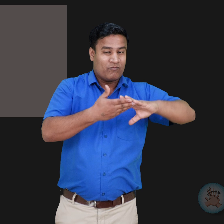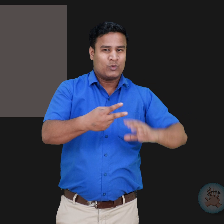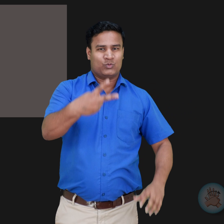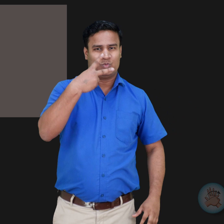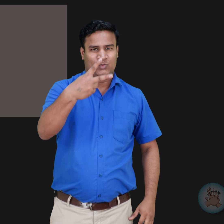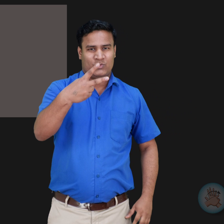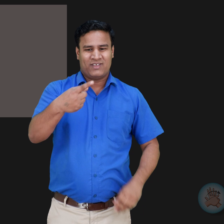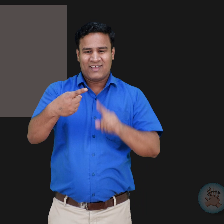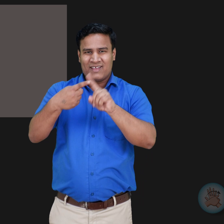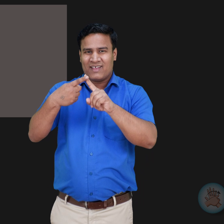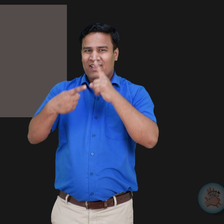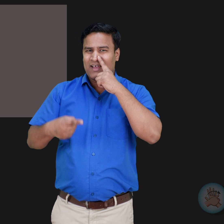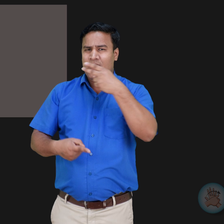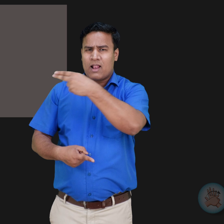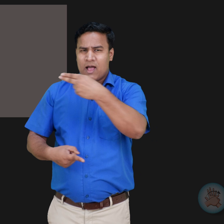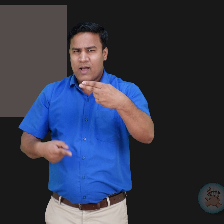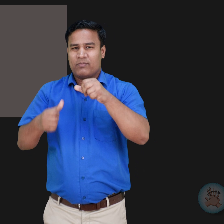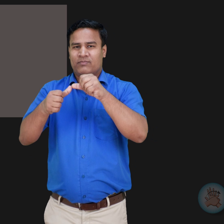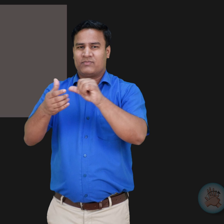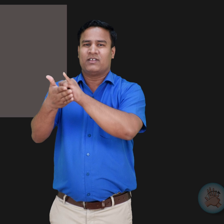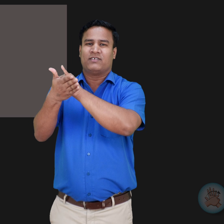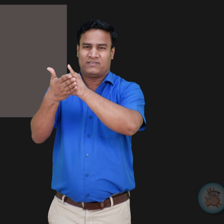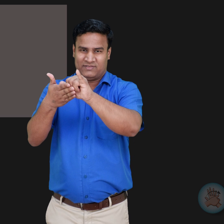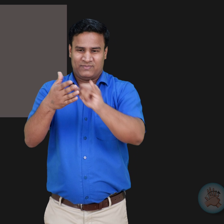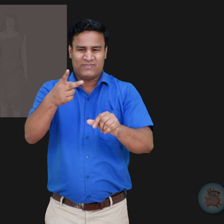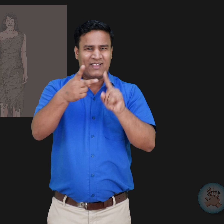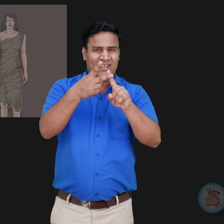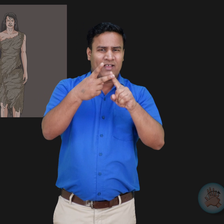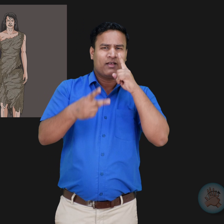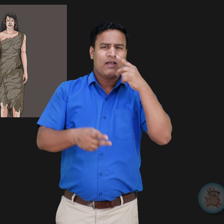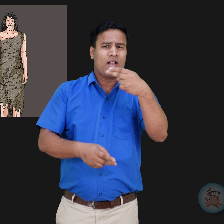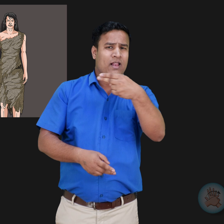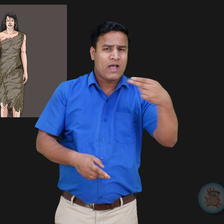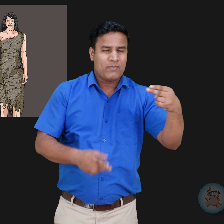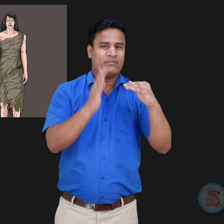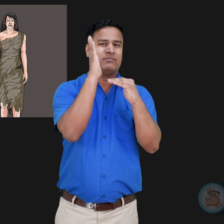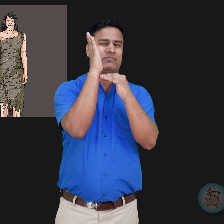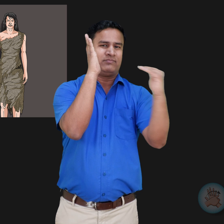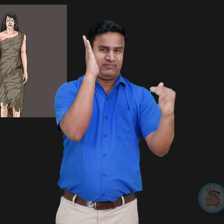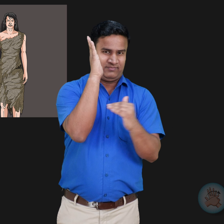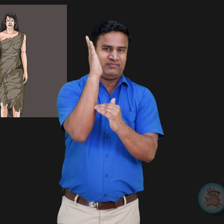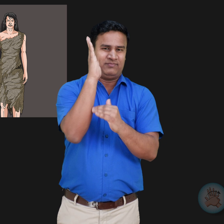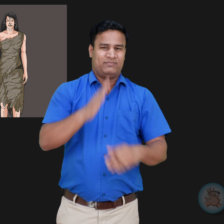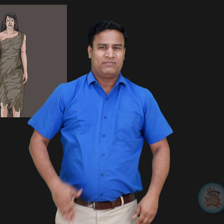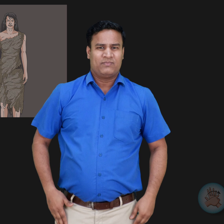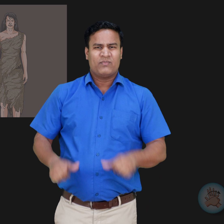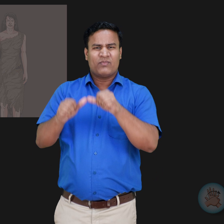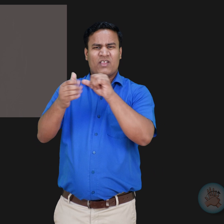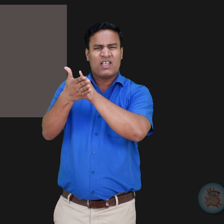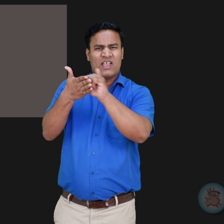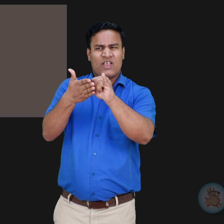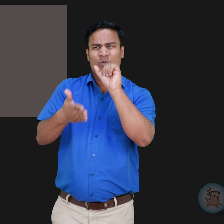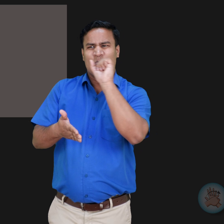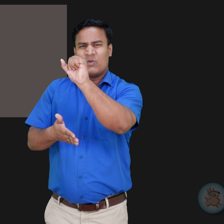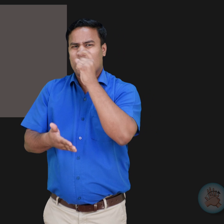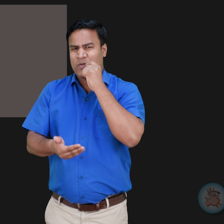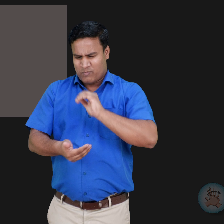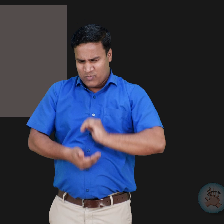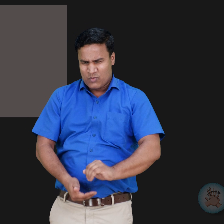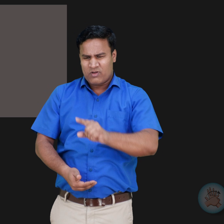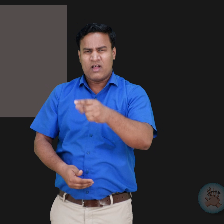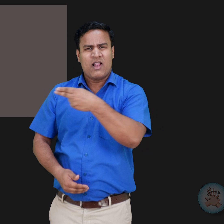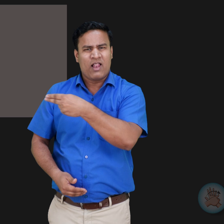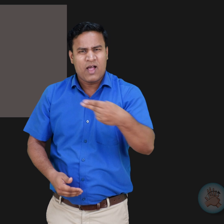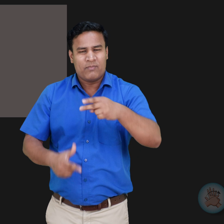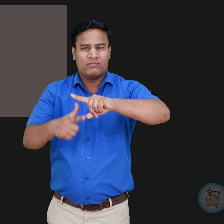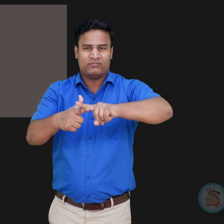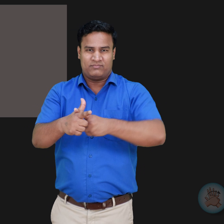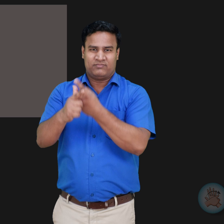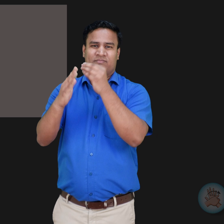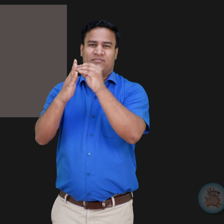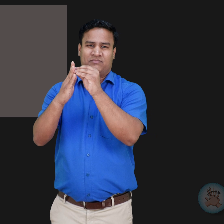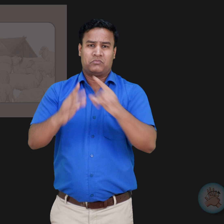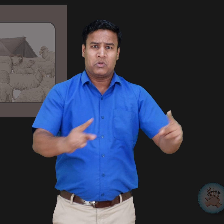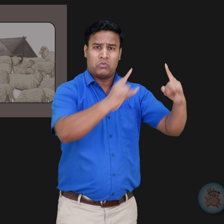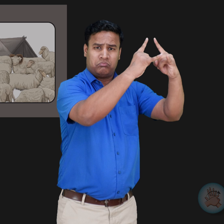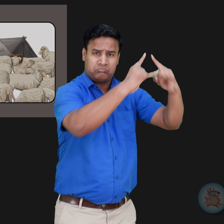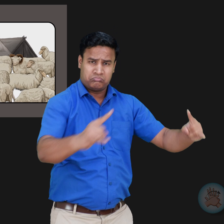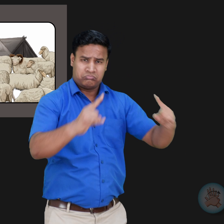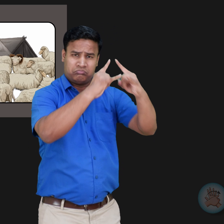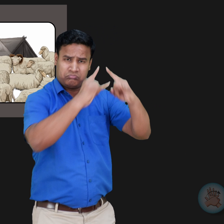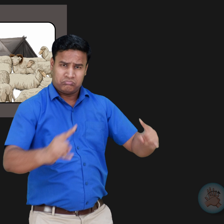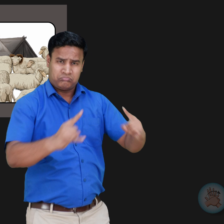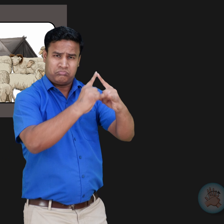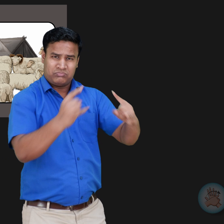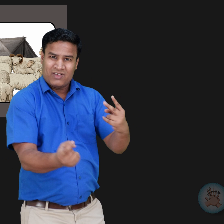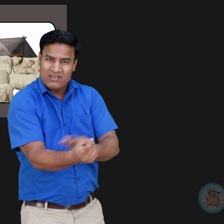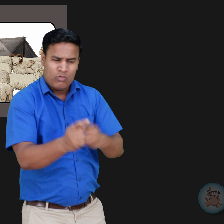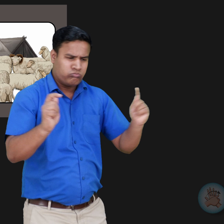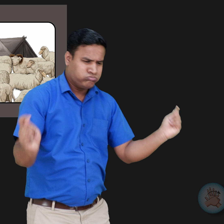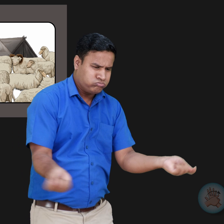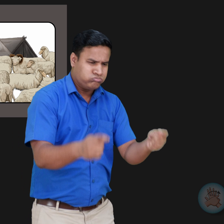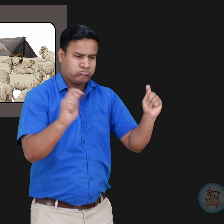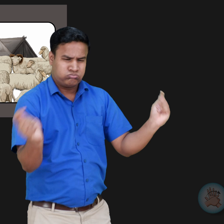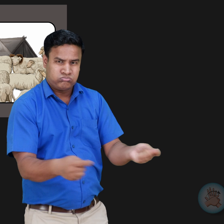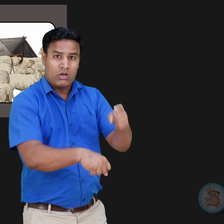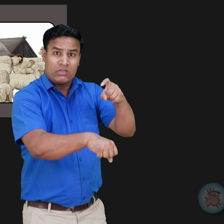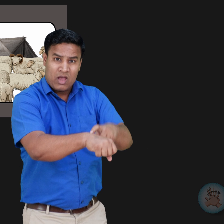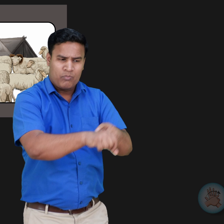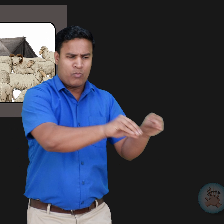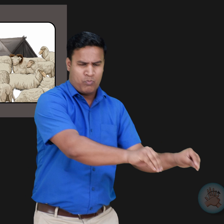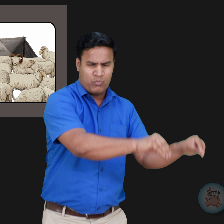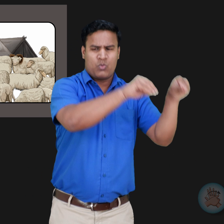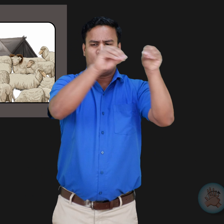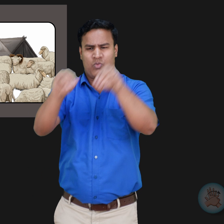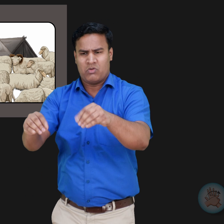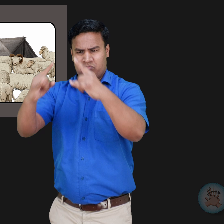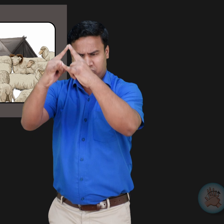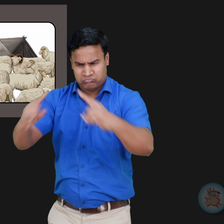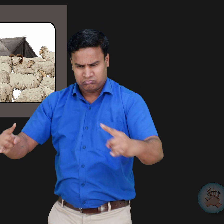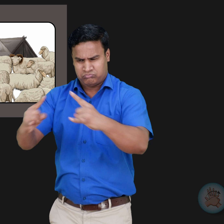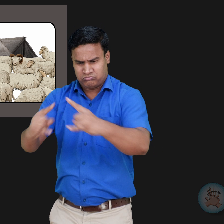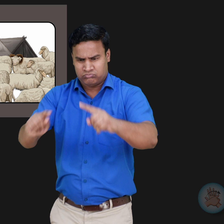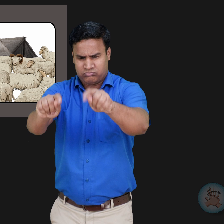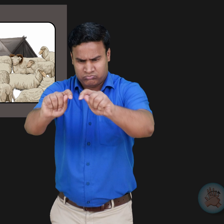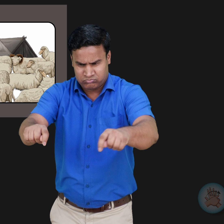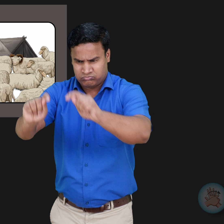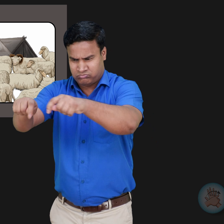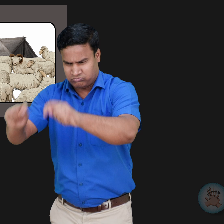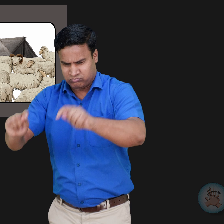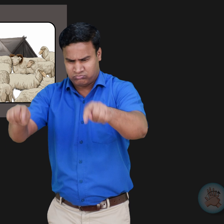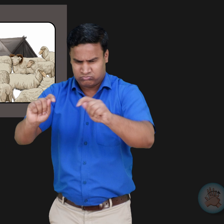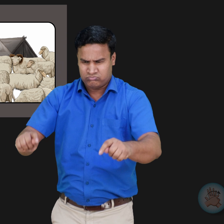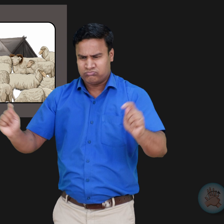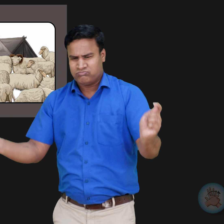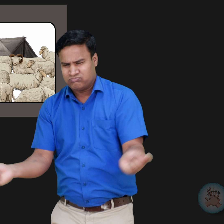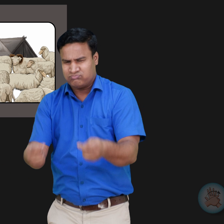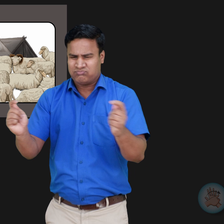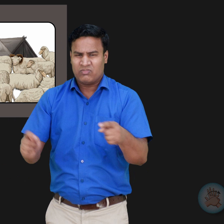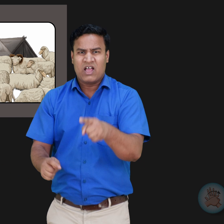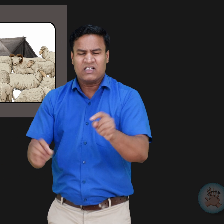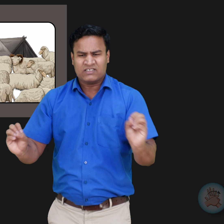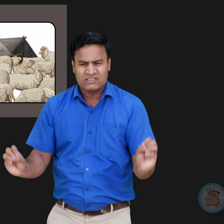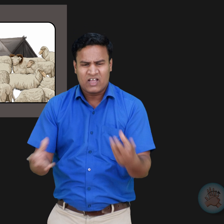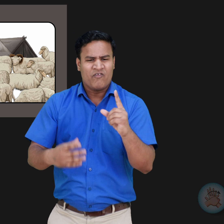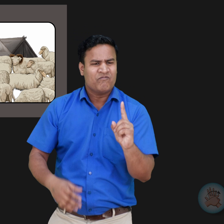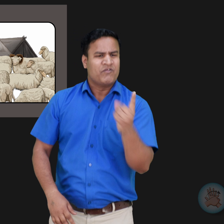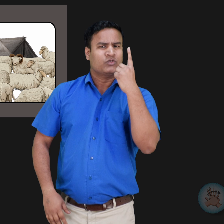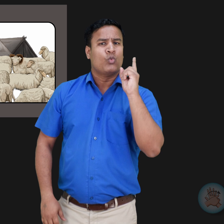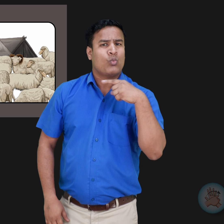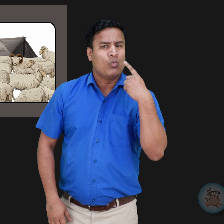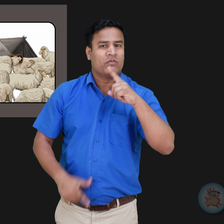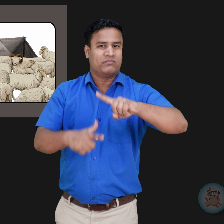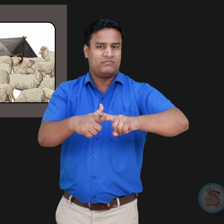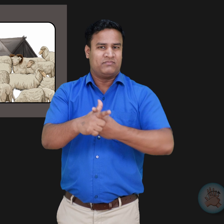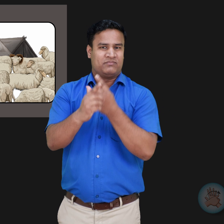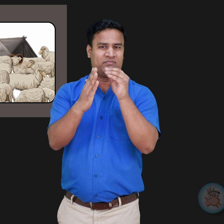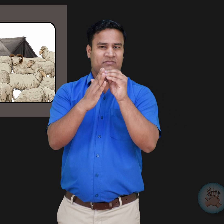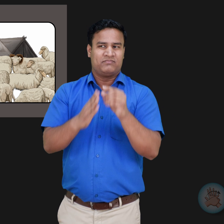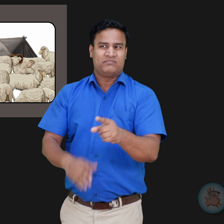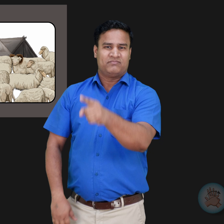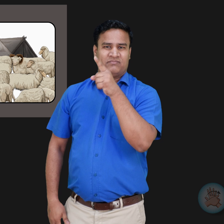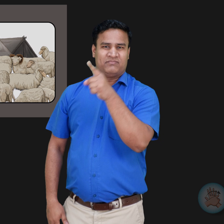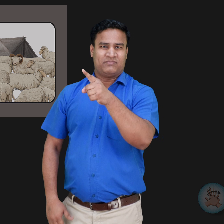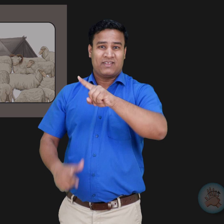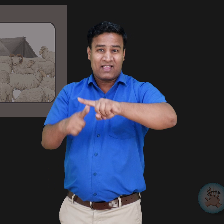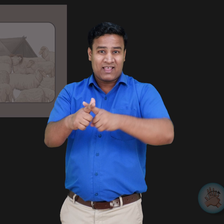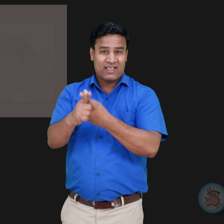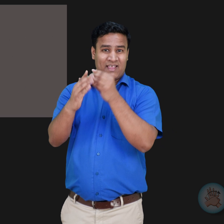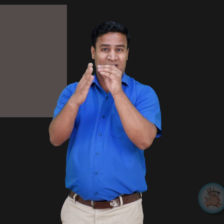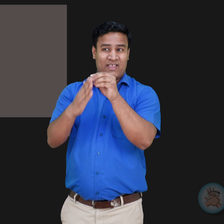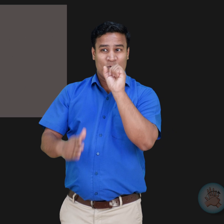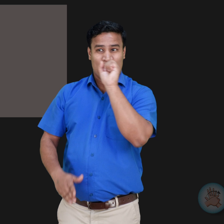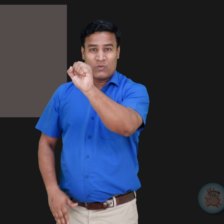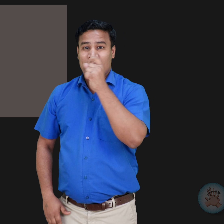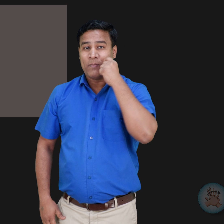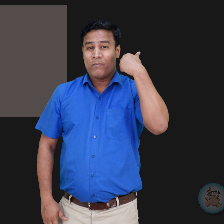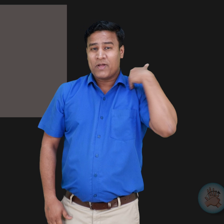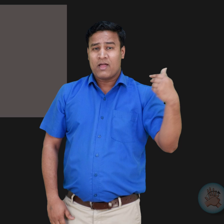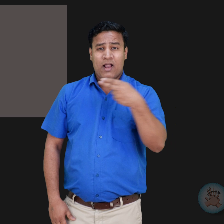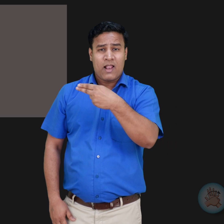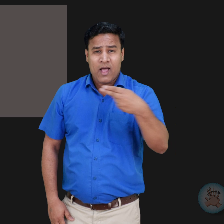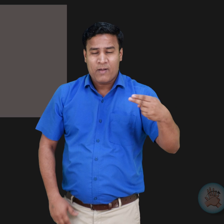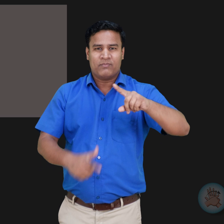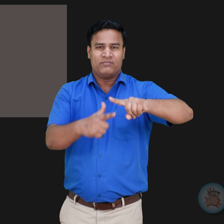And Lamech married two women, one named Adah and the other Zillah. Adah gave birth to Jabal; he was the father of those who dwell in tents and raise livestock.